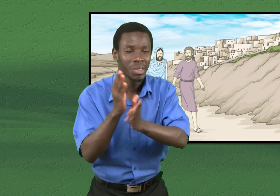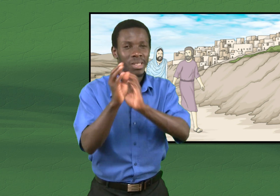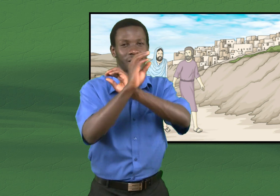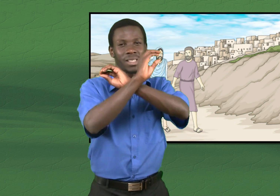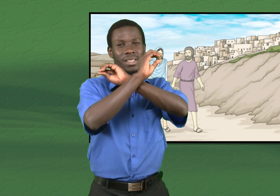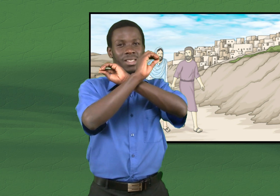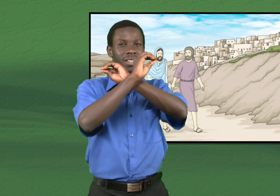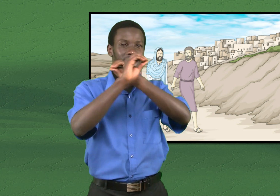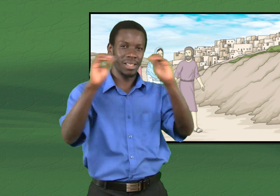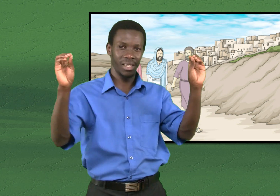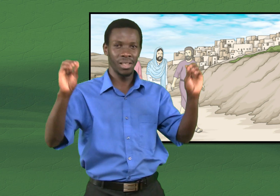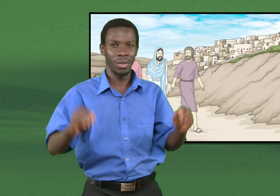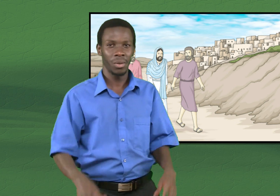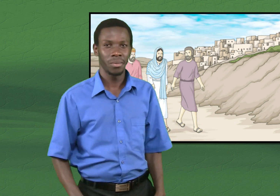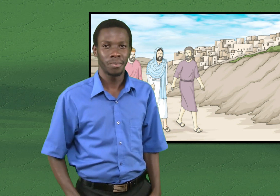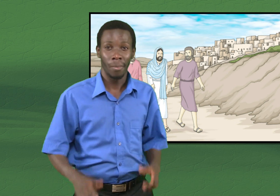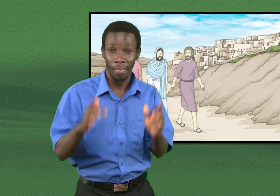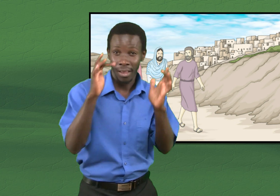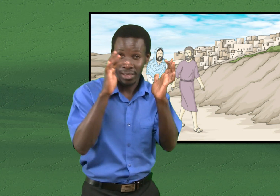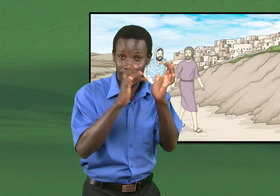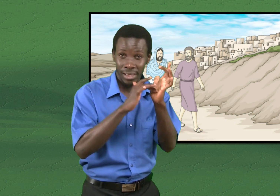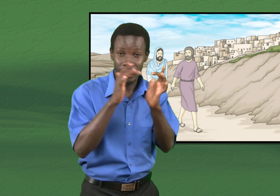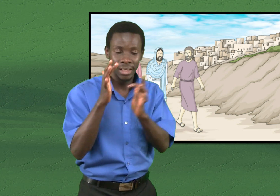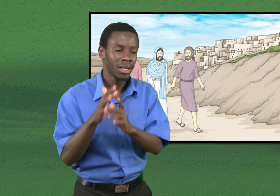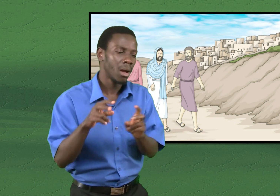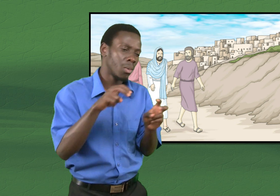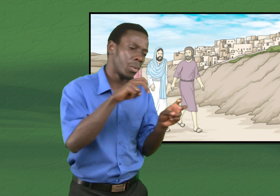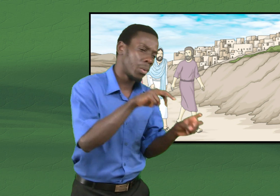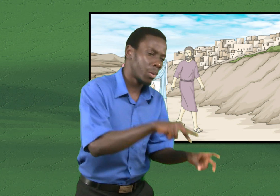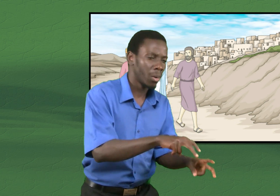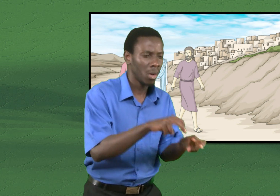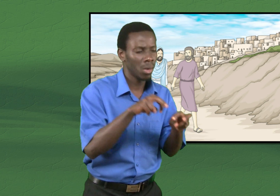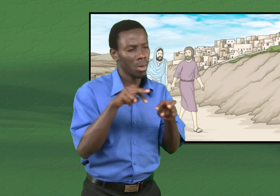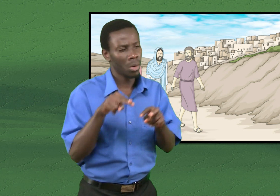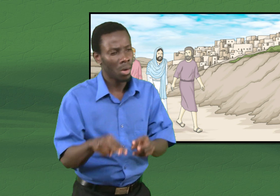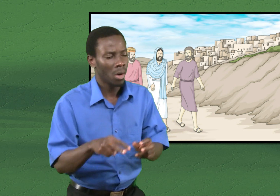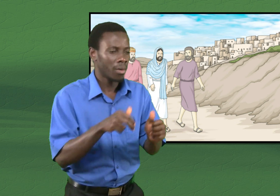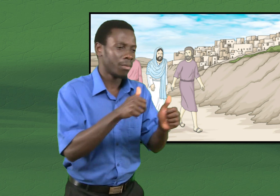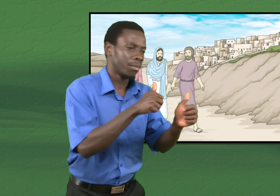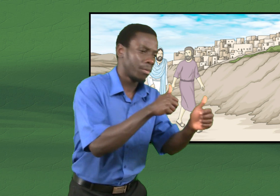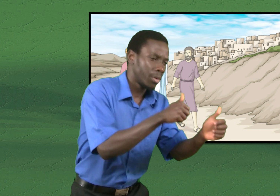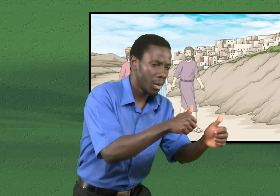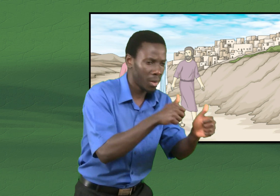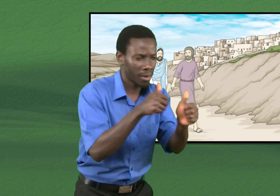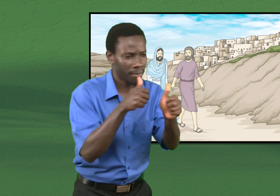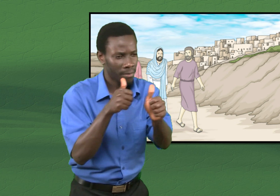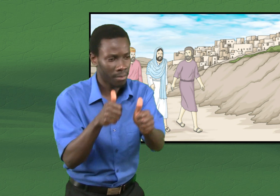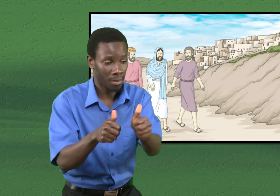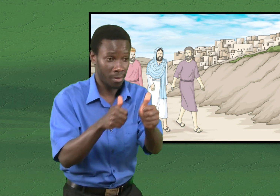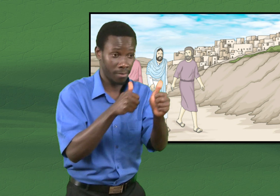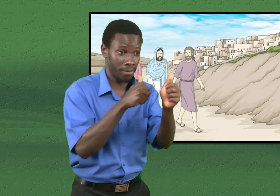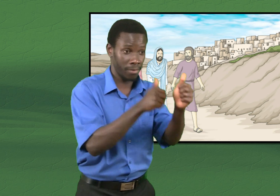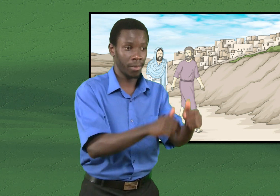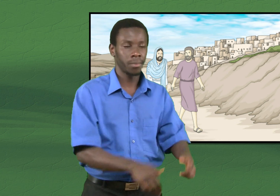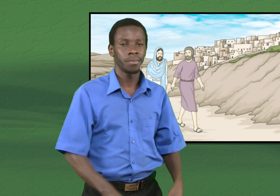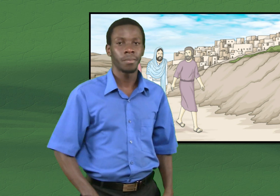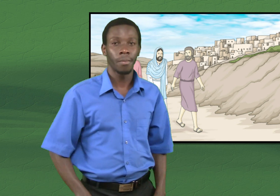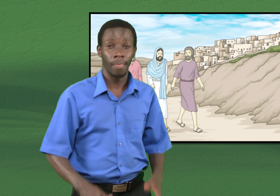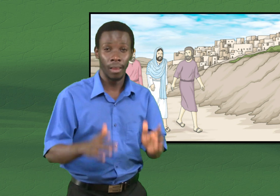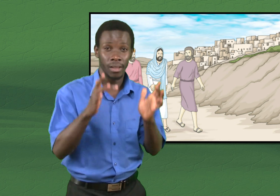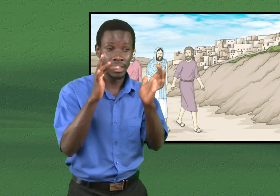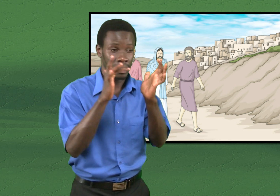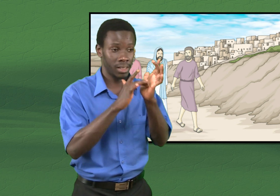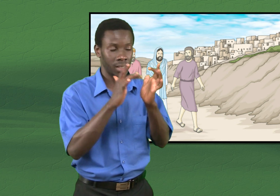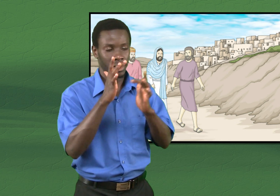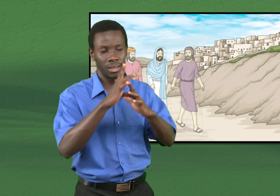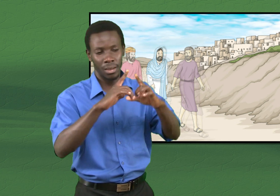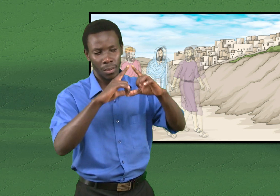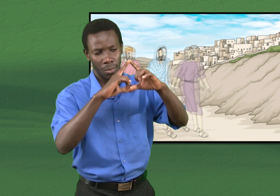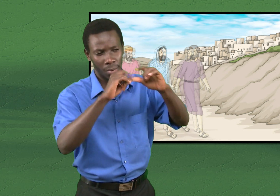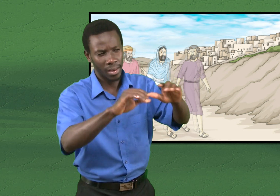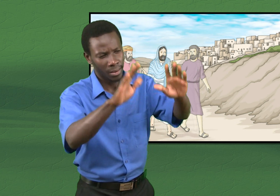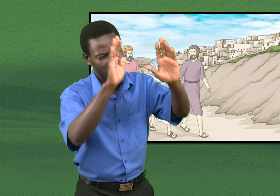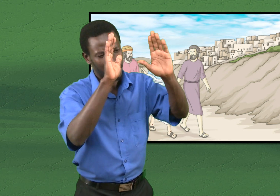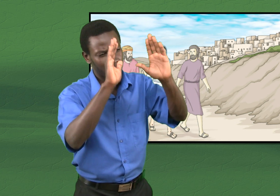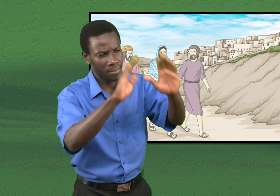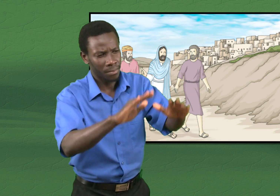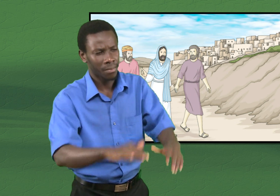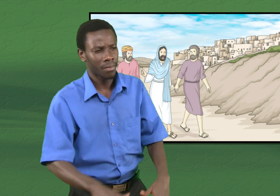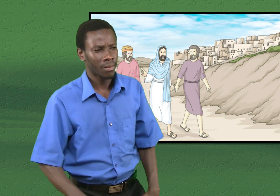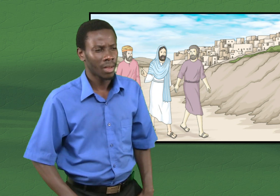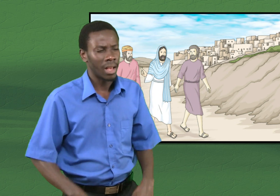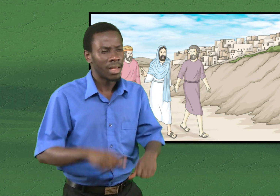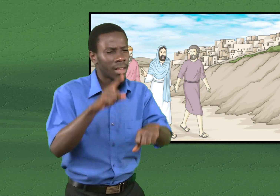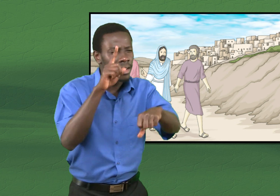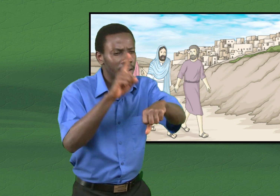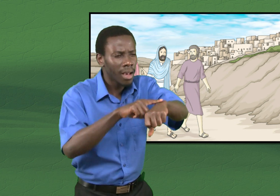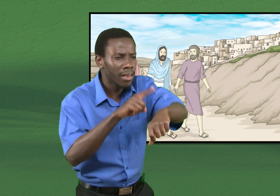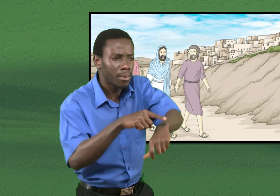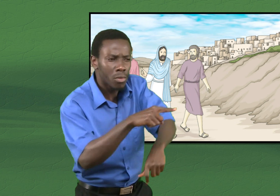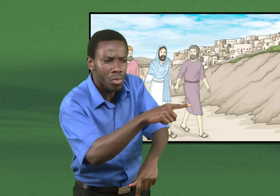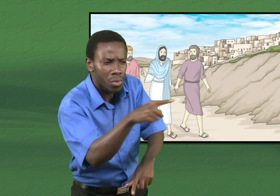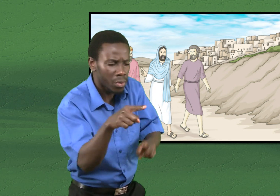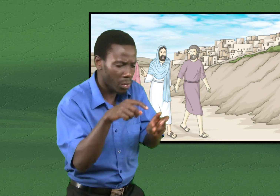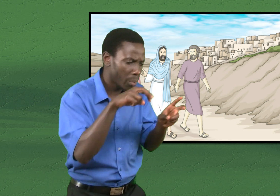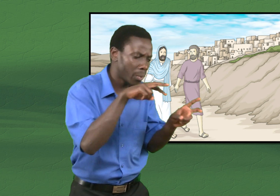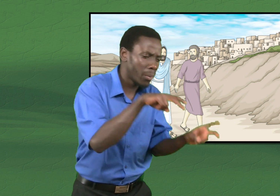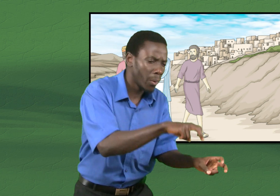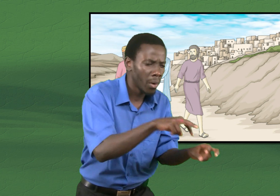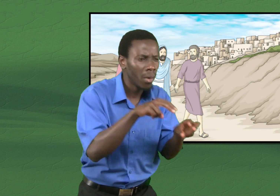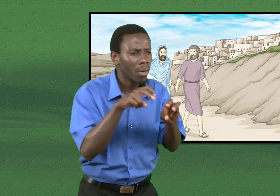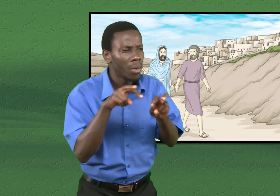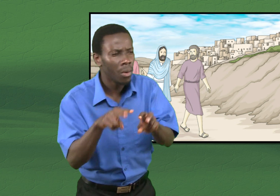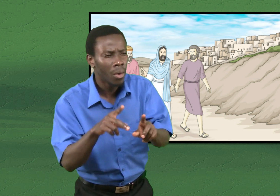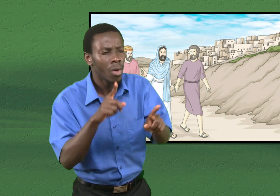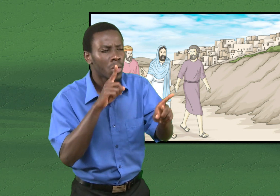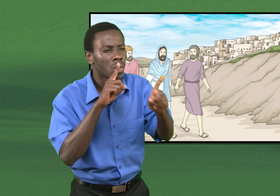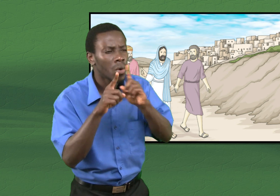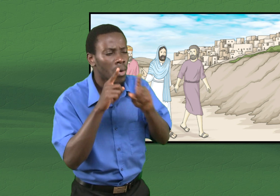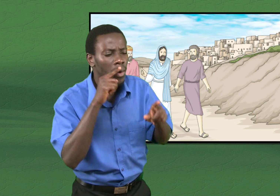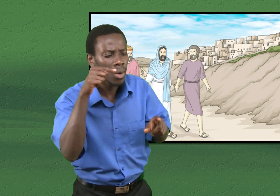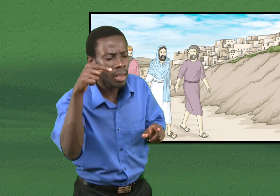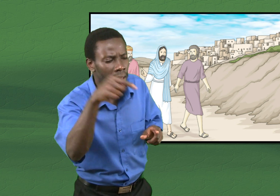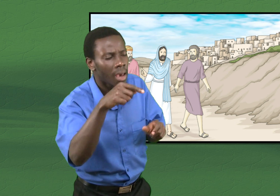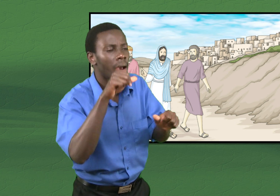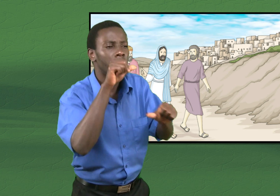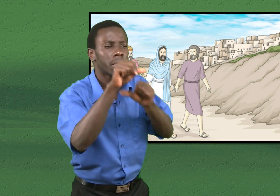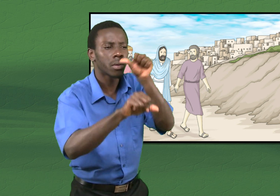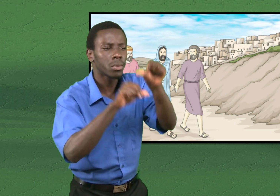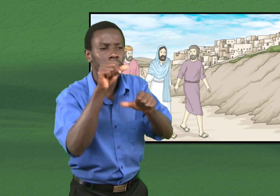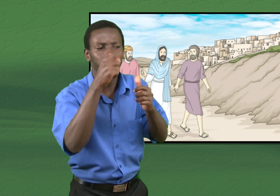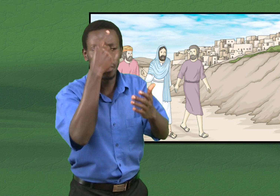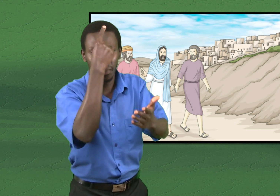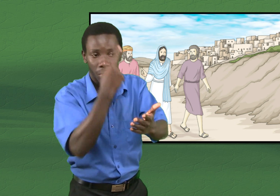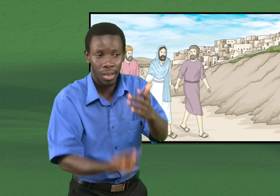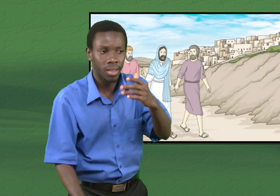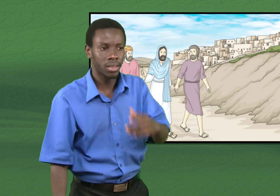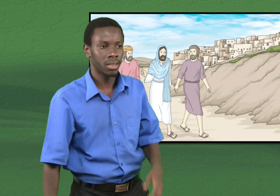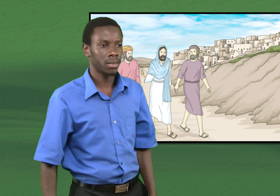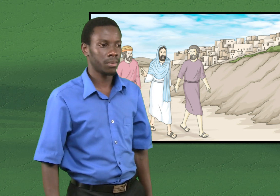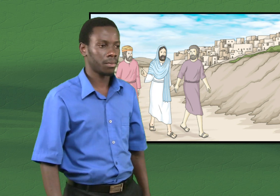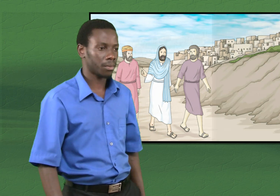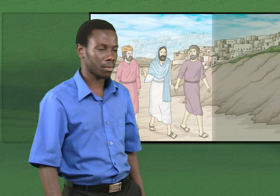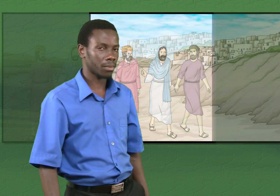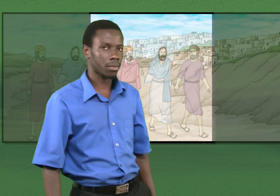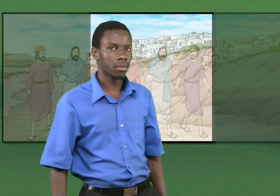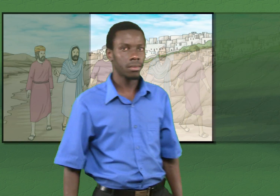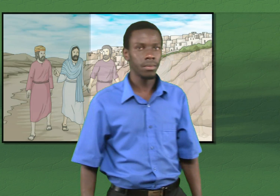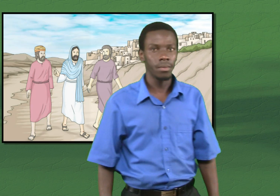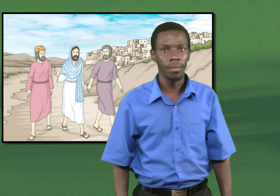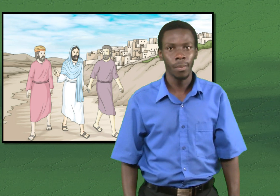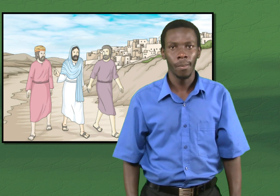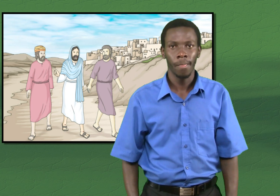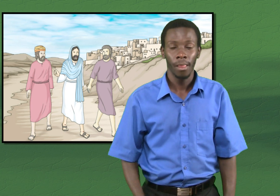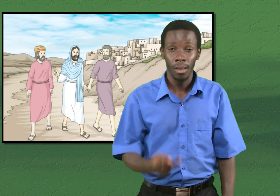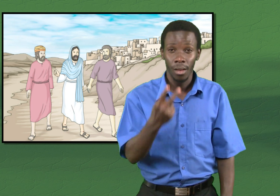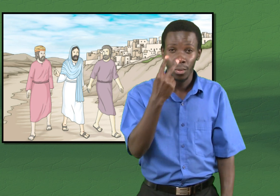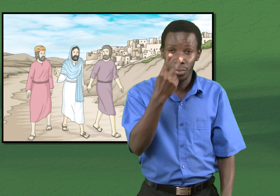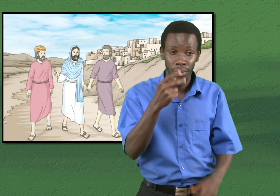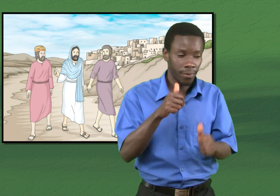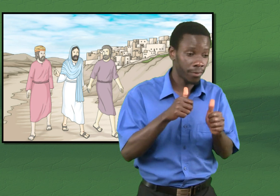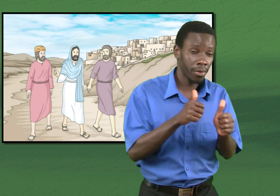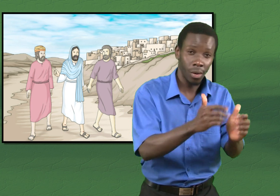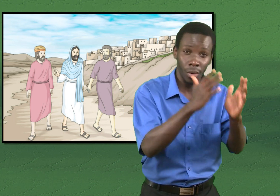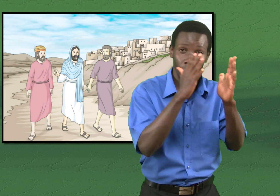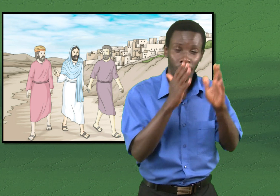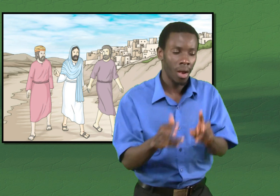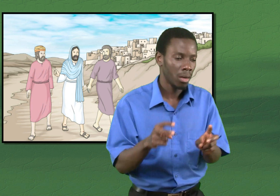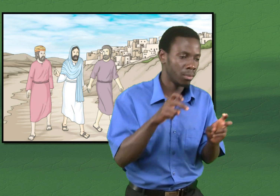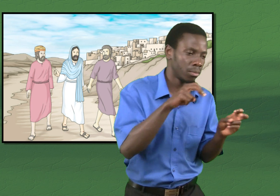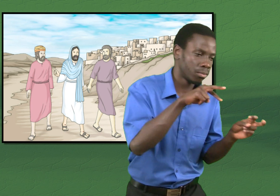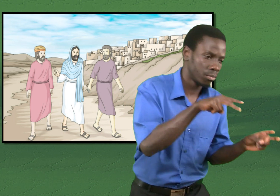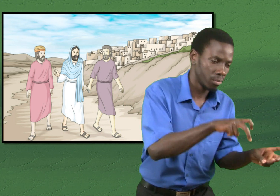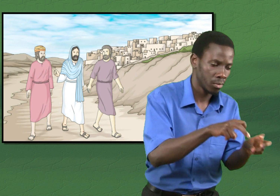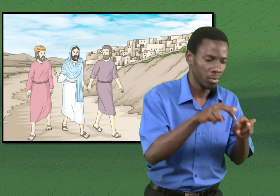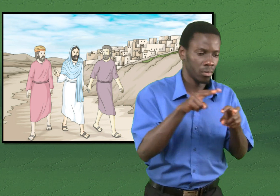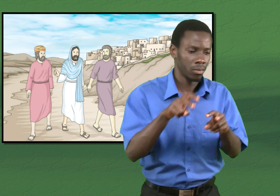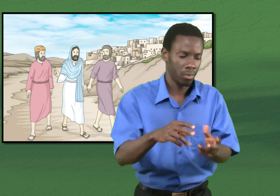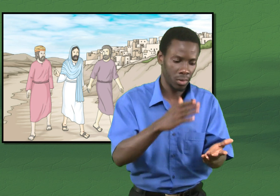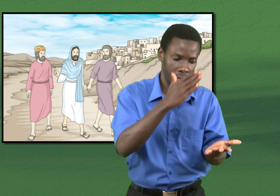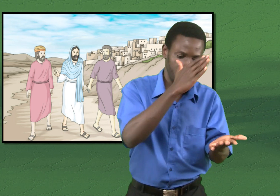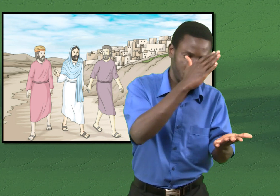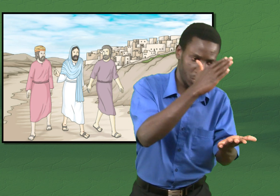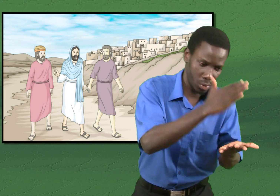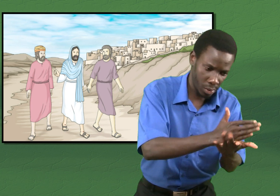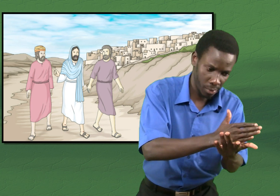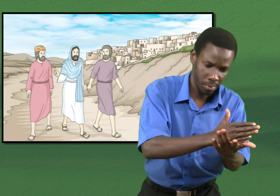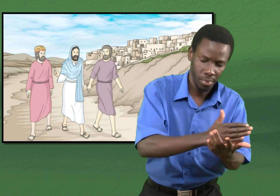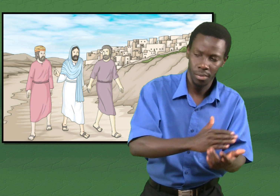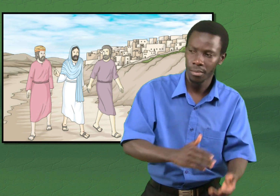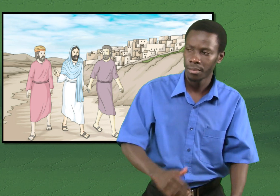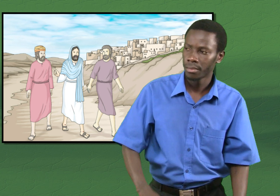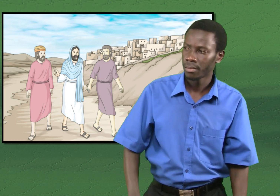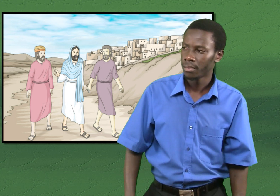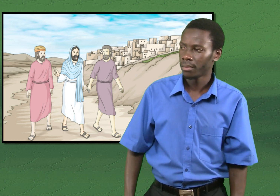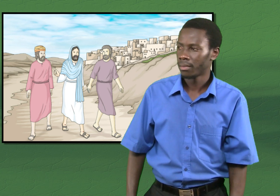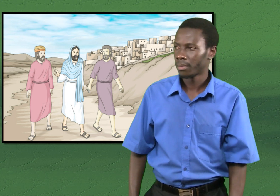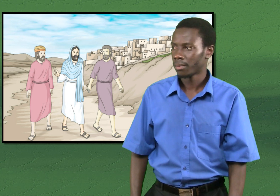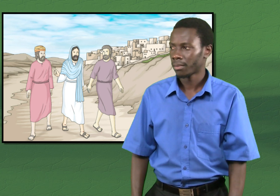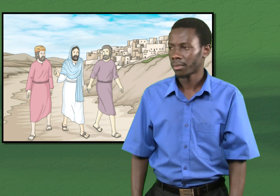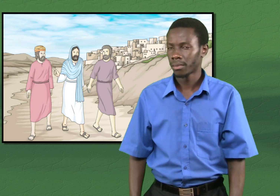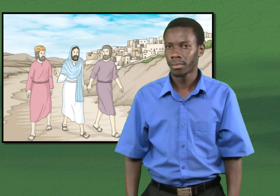He asked them, “What are you discussing so intently as you walk along?”